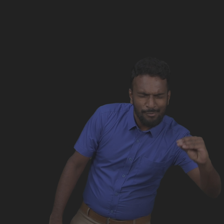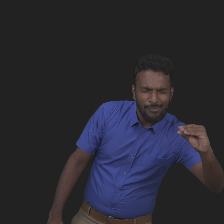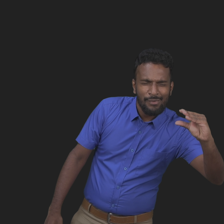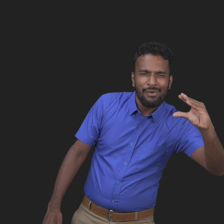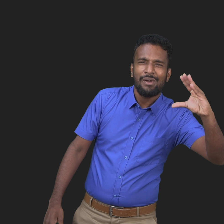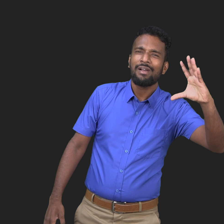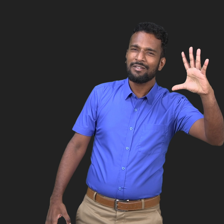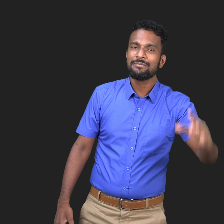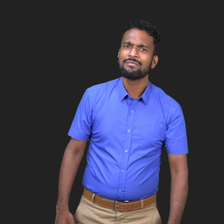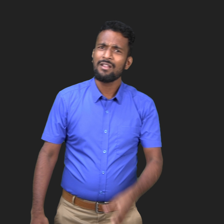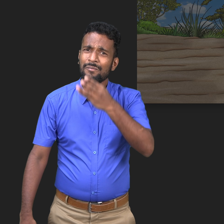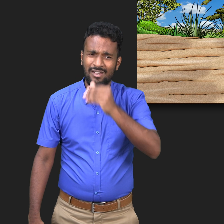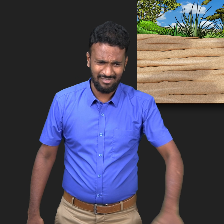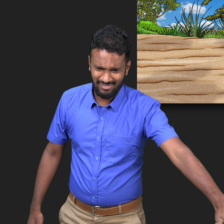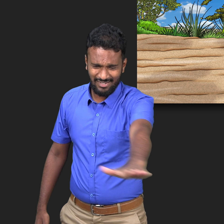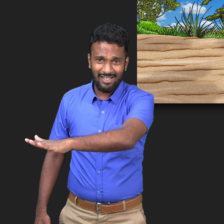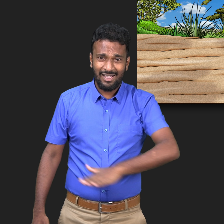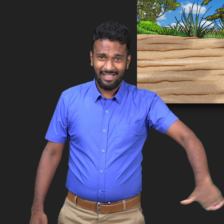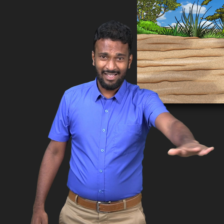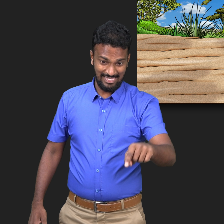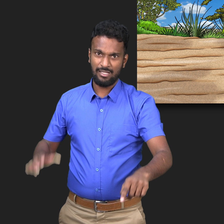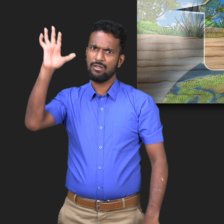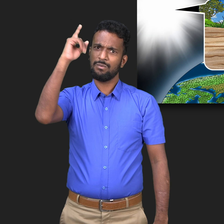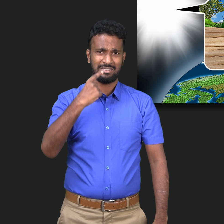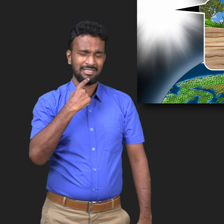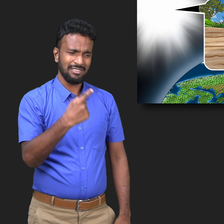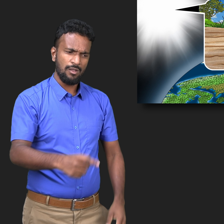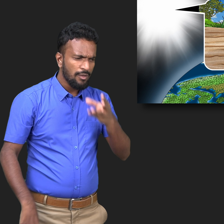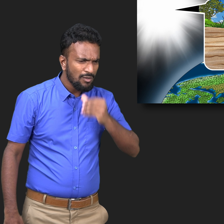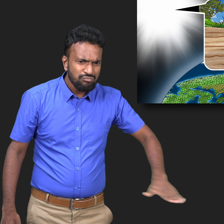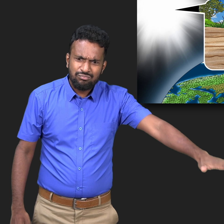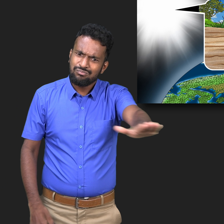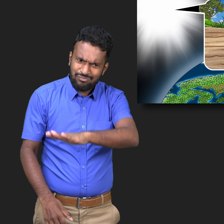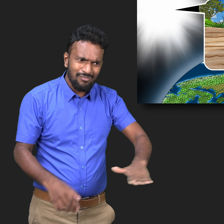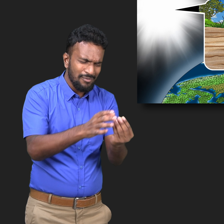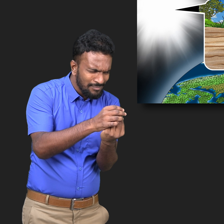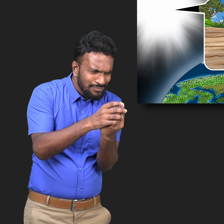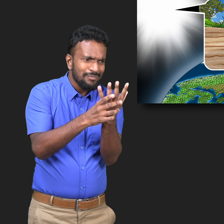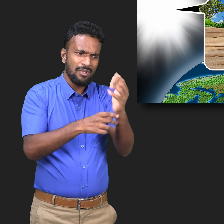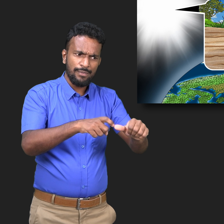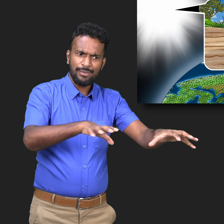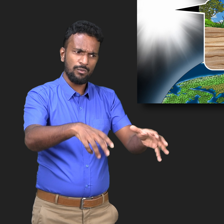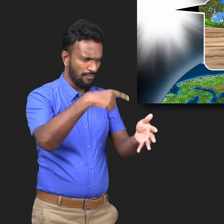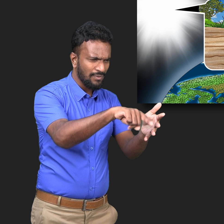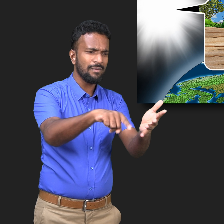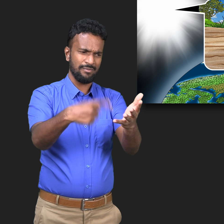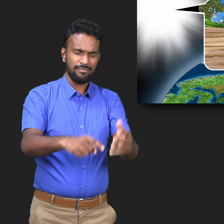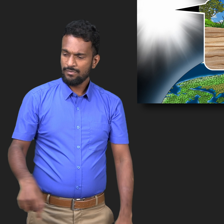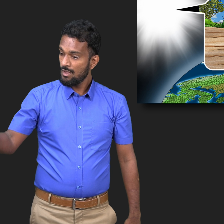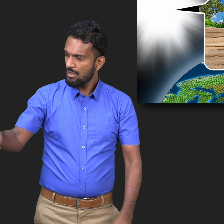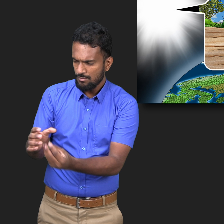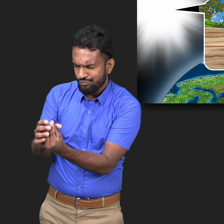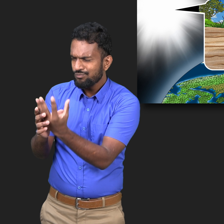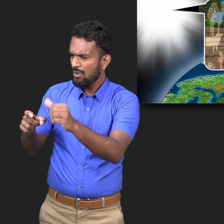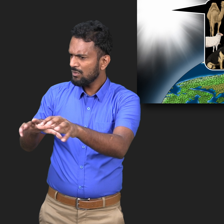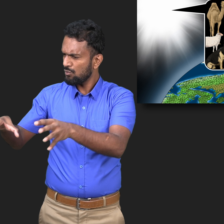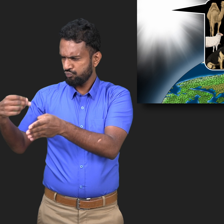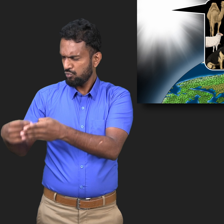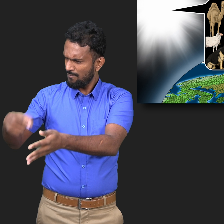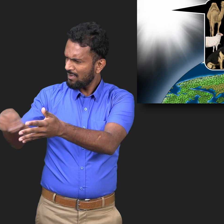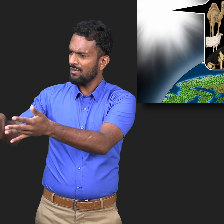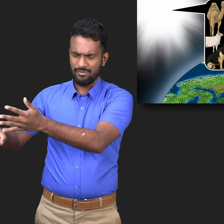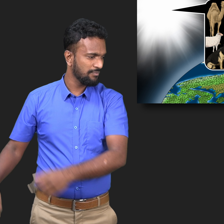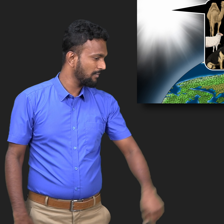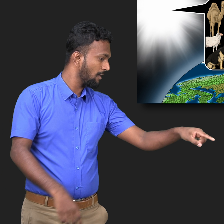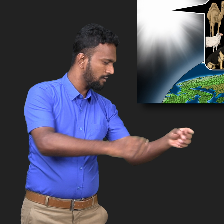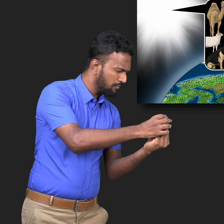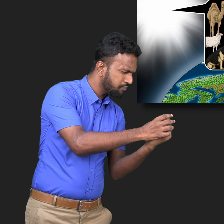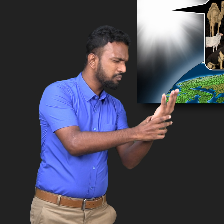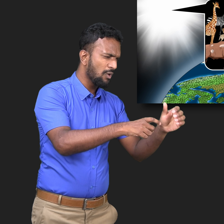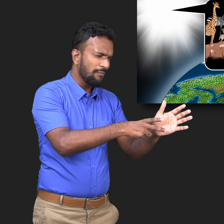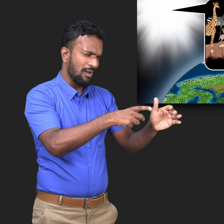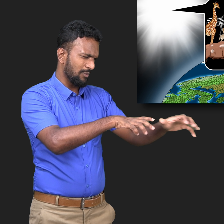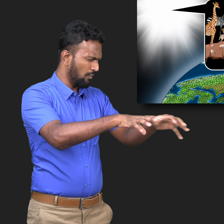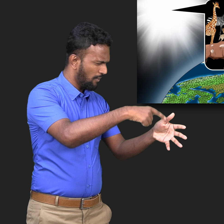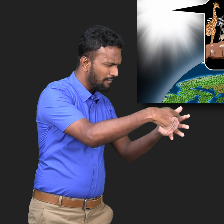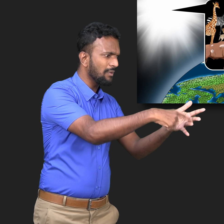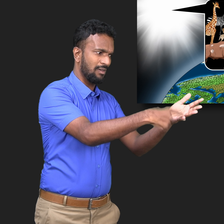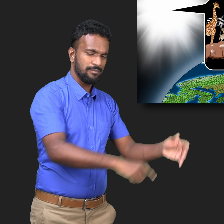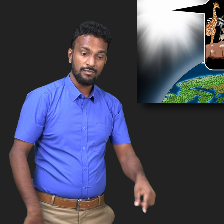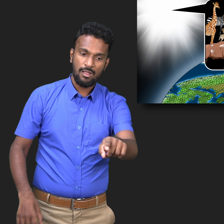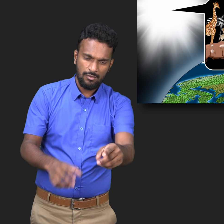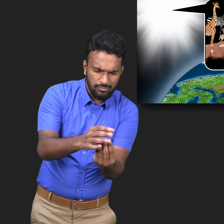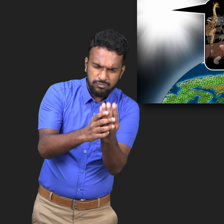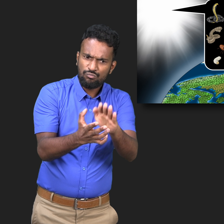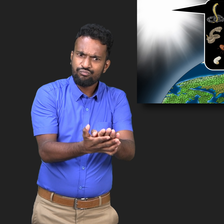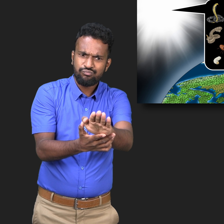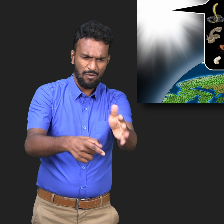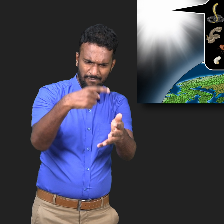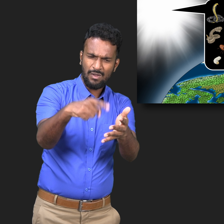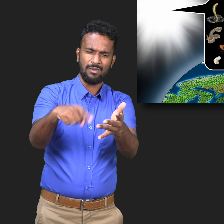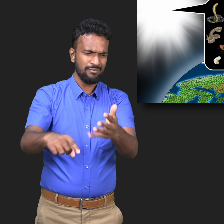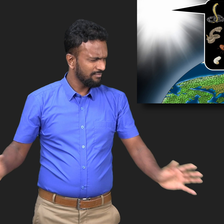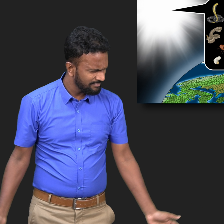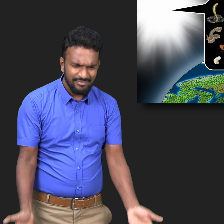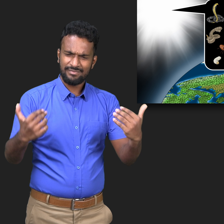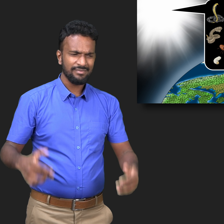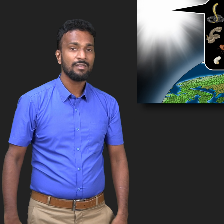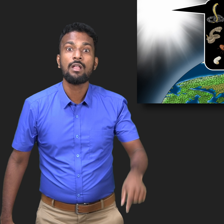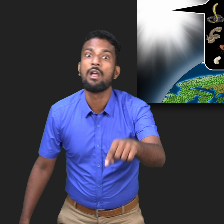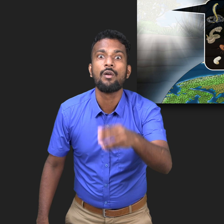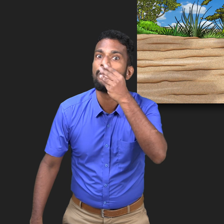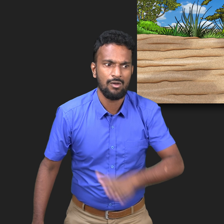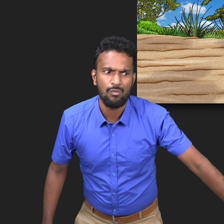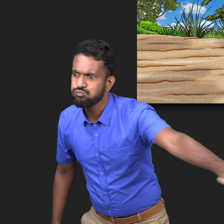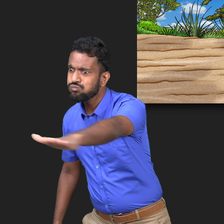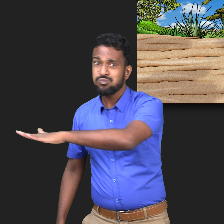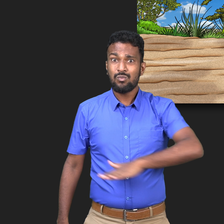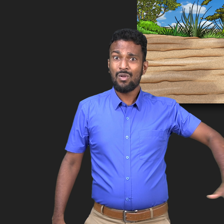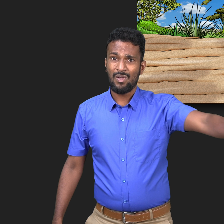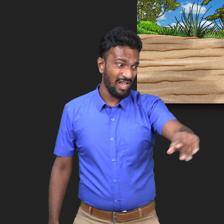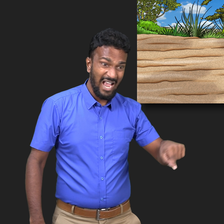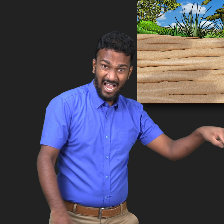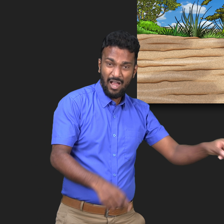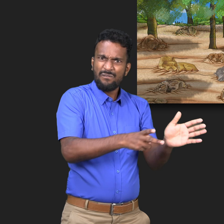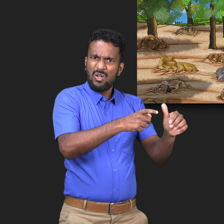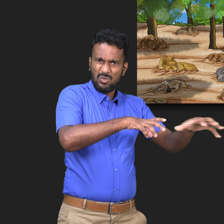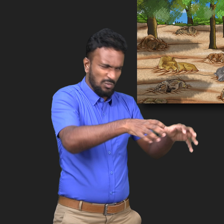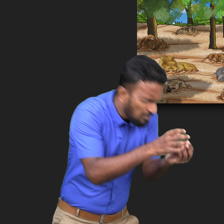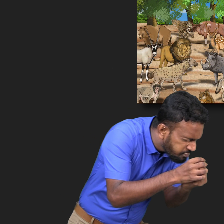And God said, “Let the earth bring forth living creatures according to their kinds: livestock, land crawlers, and beasts of the earth according to their kinds.”